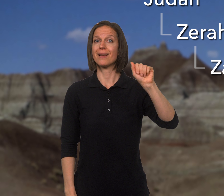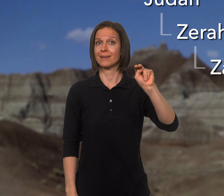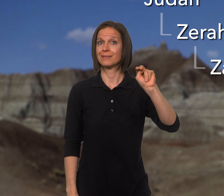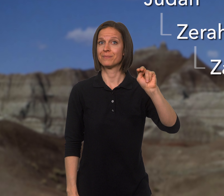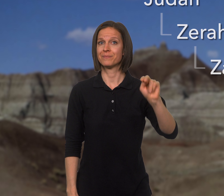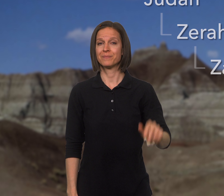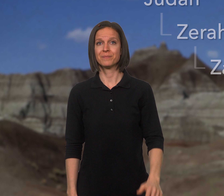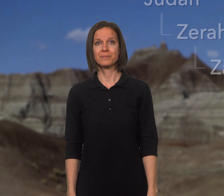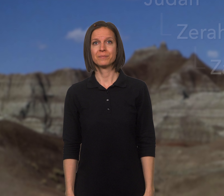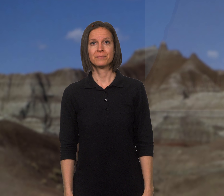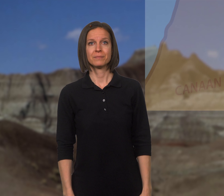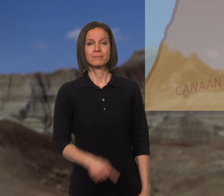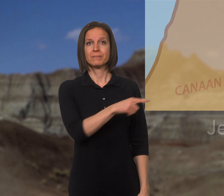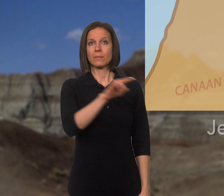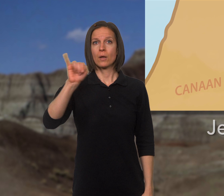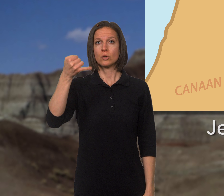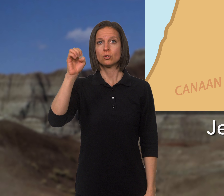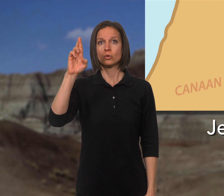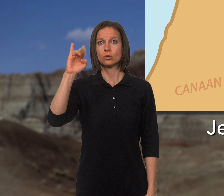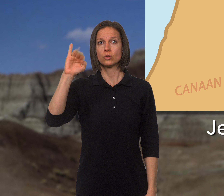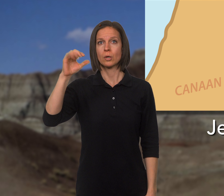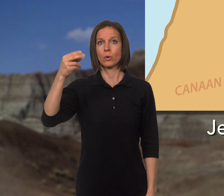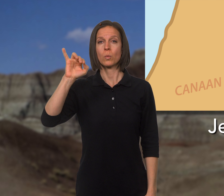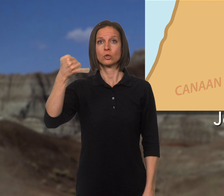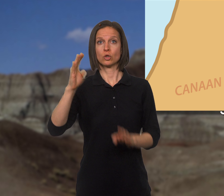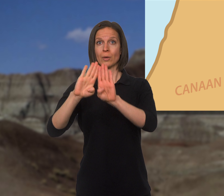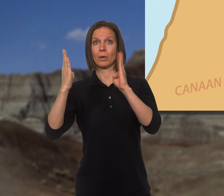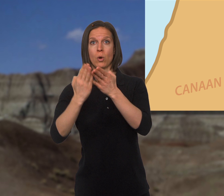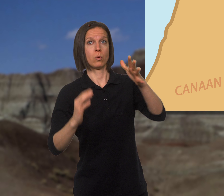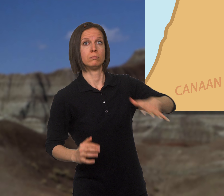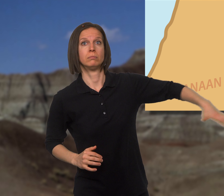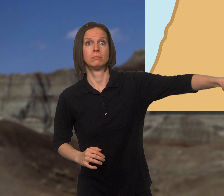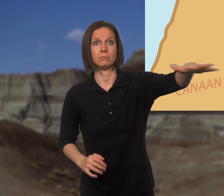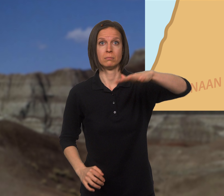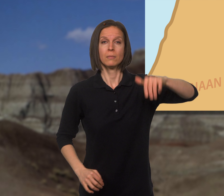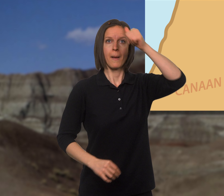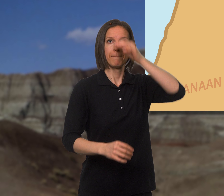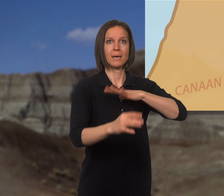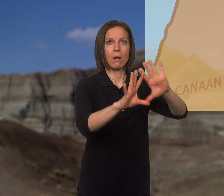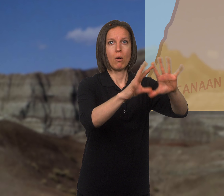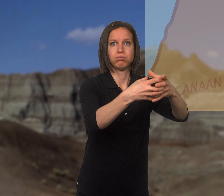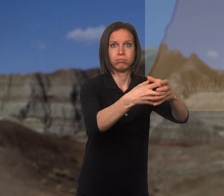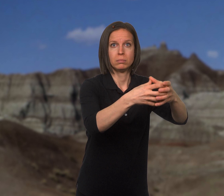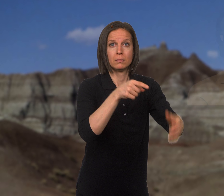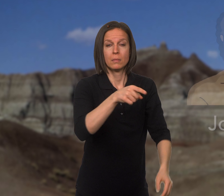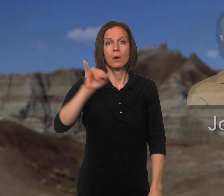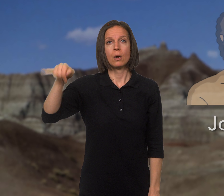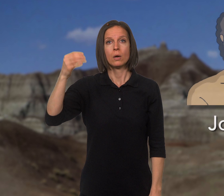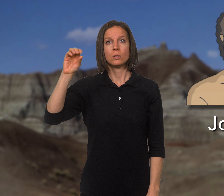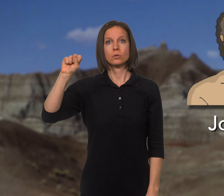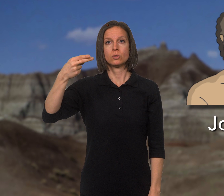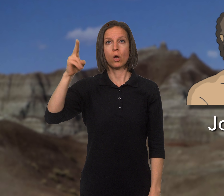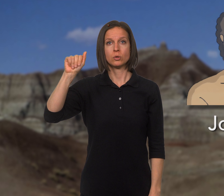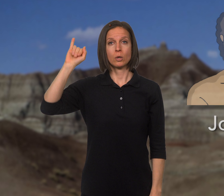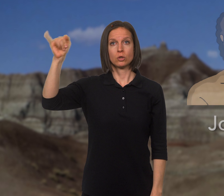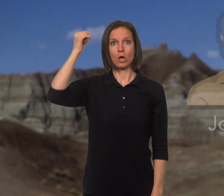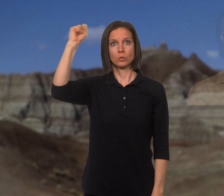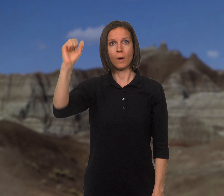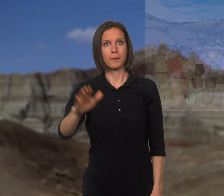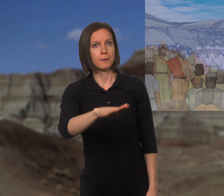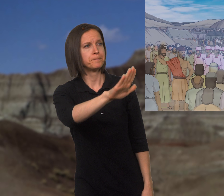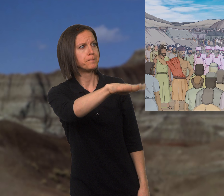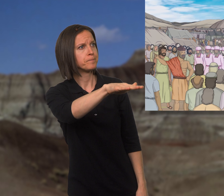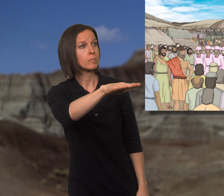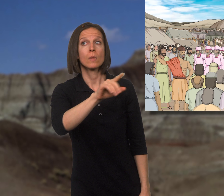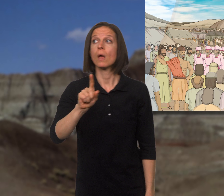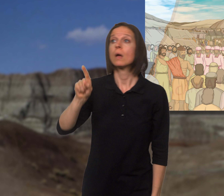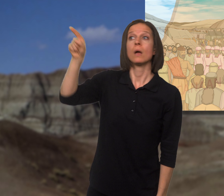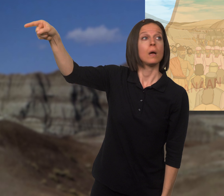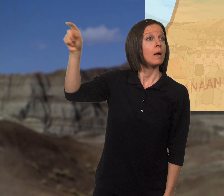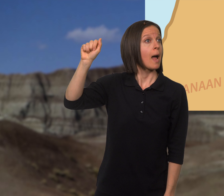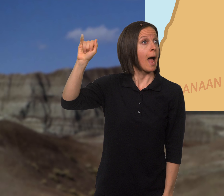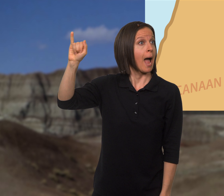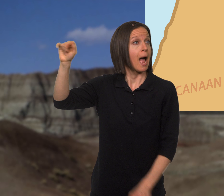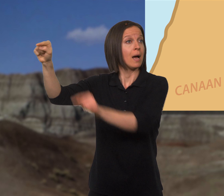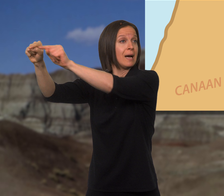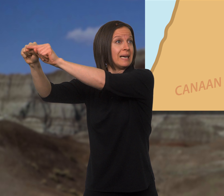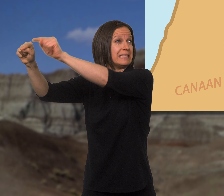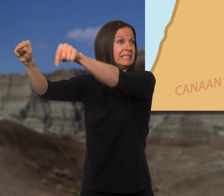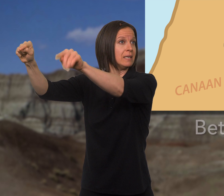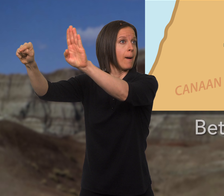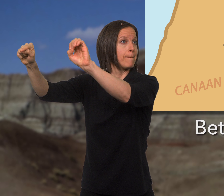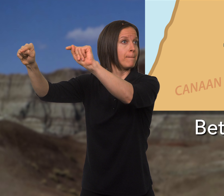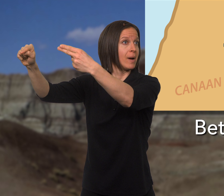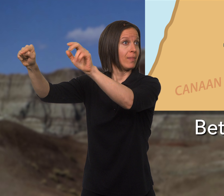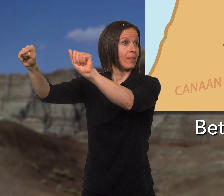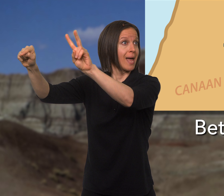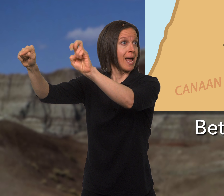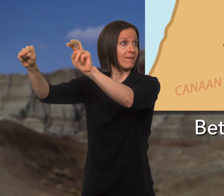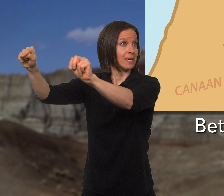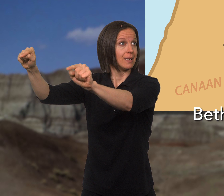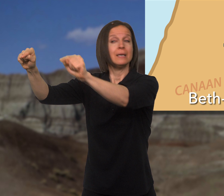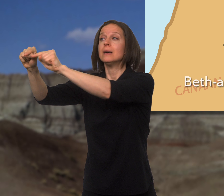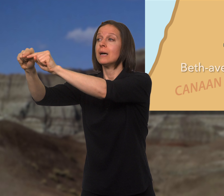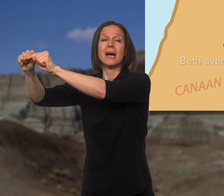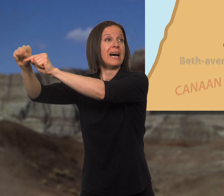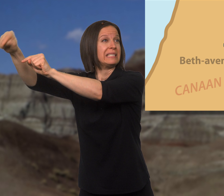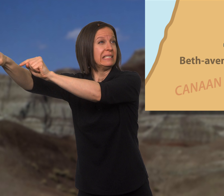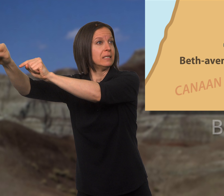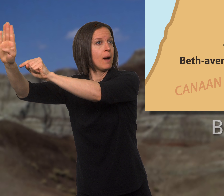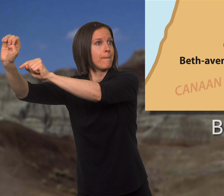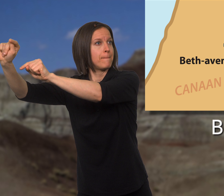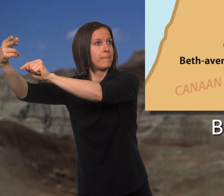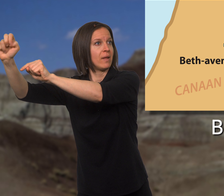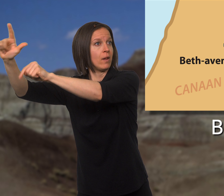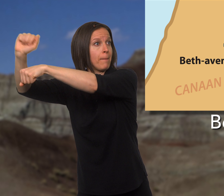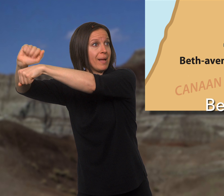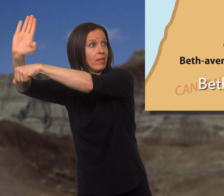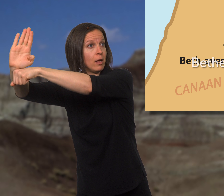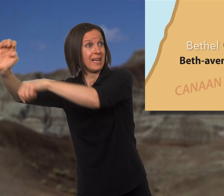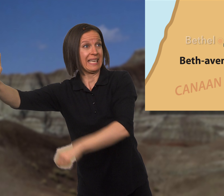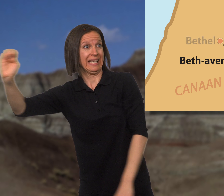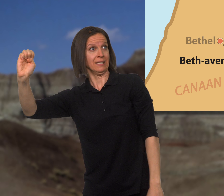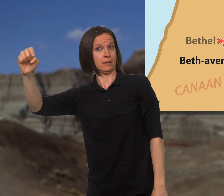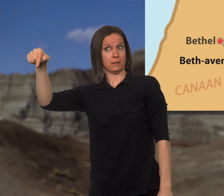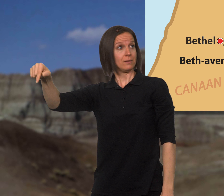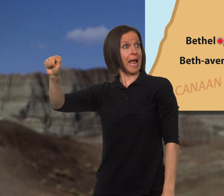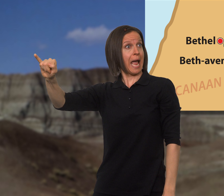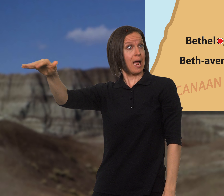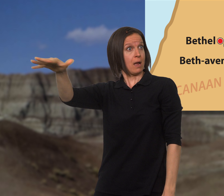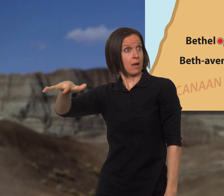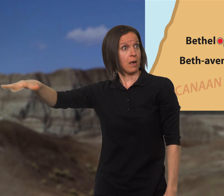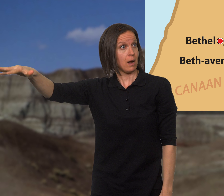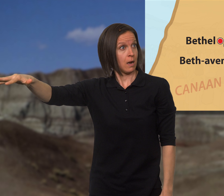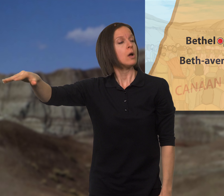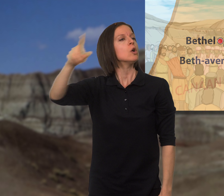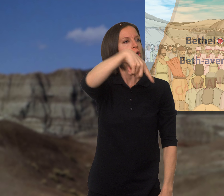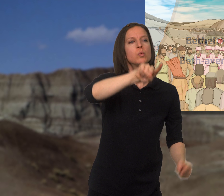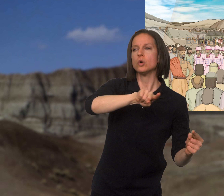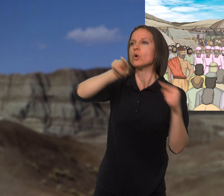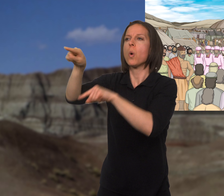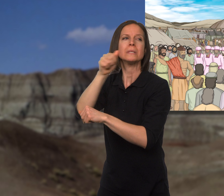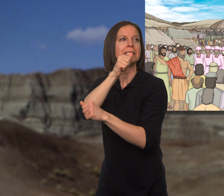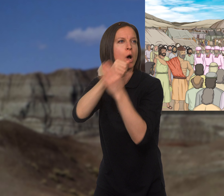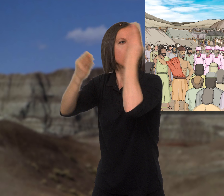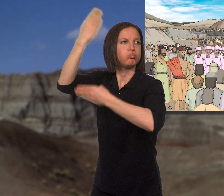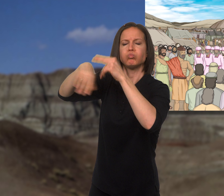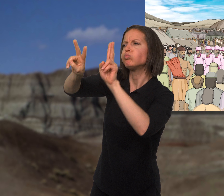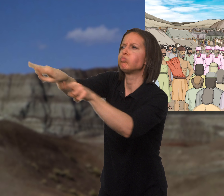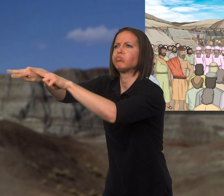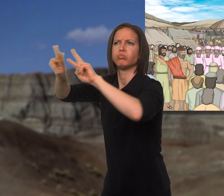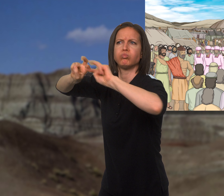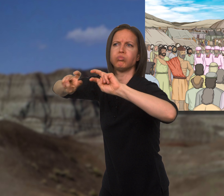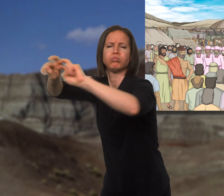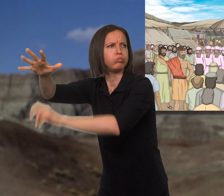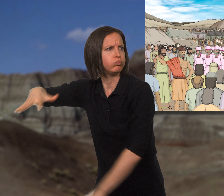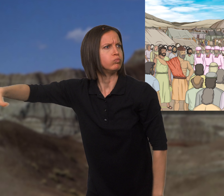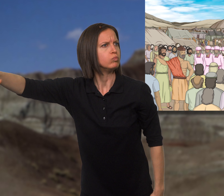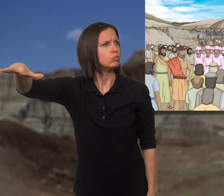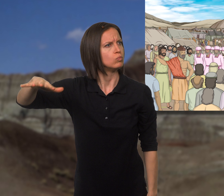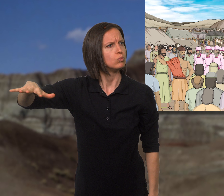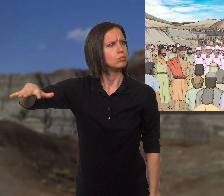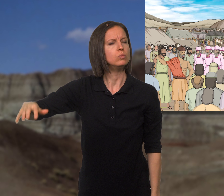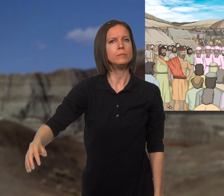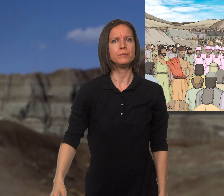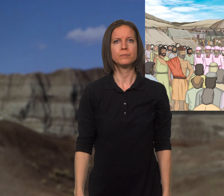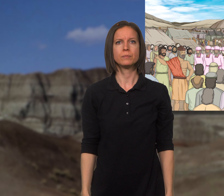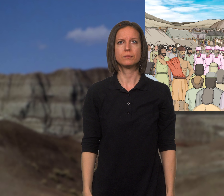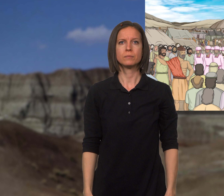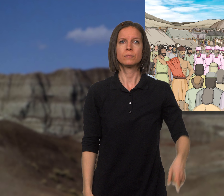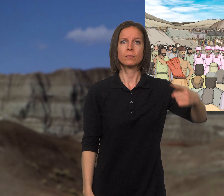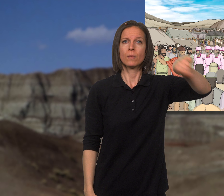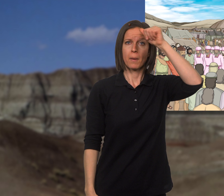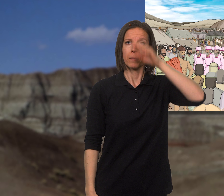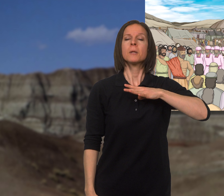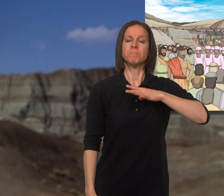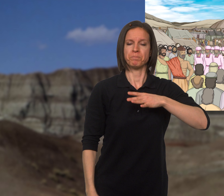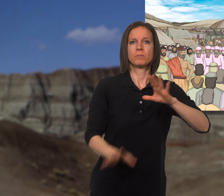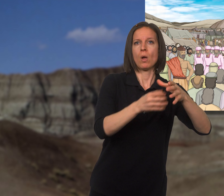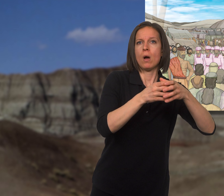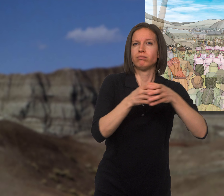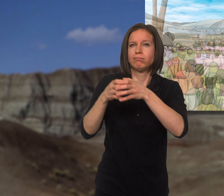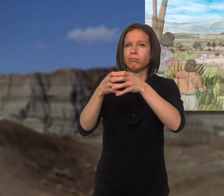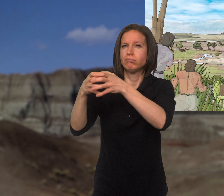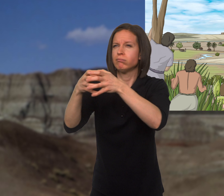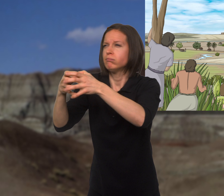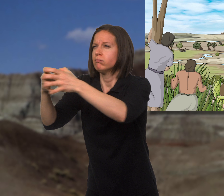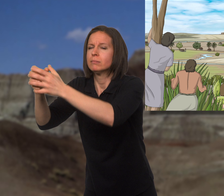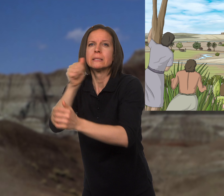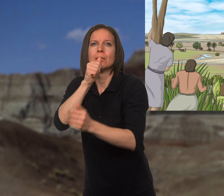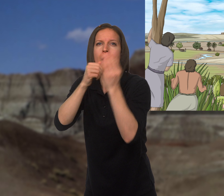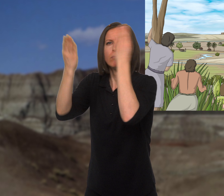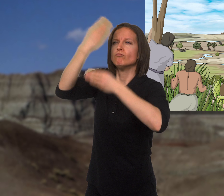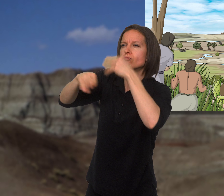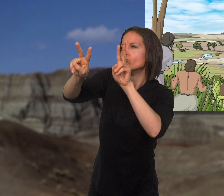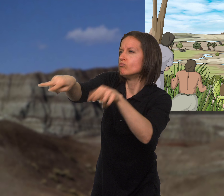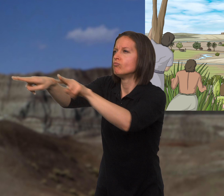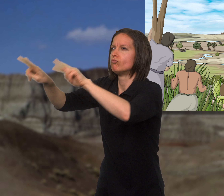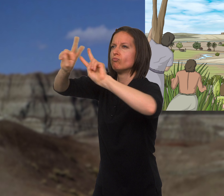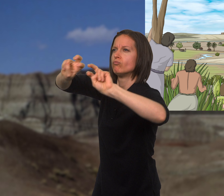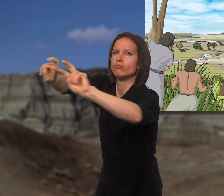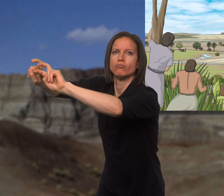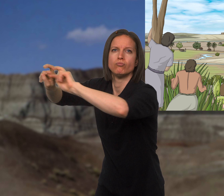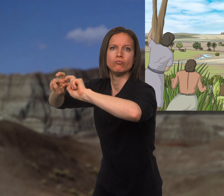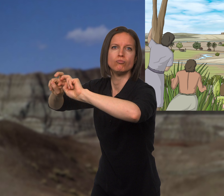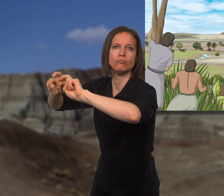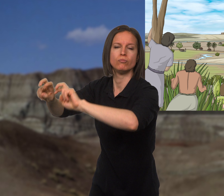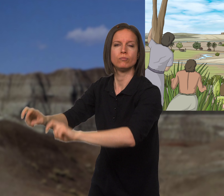Meanwhile, Joshua sent men from Jericho to Ai, which is near Beth-aven to the east of Bethel, and told them, “Go up and spy out the land.”